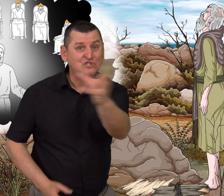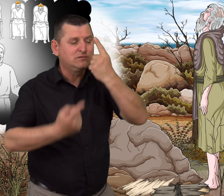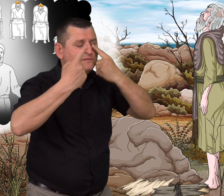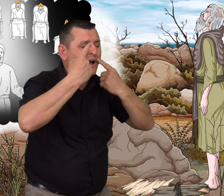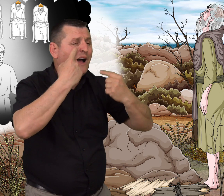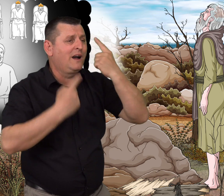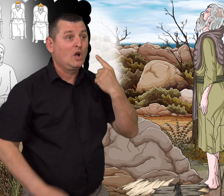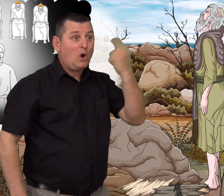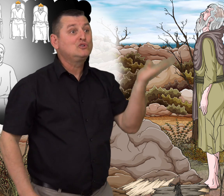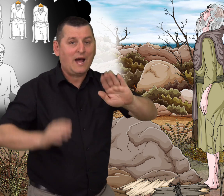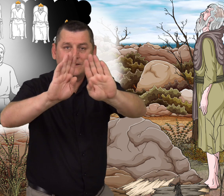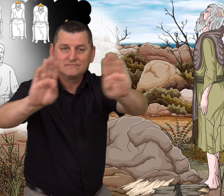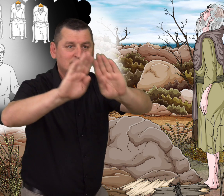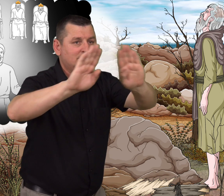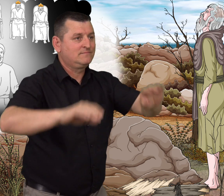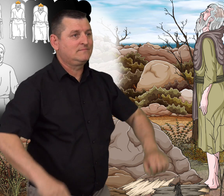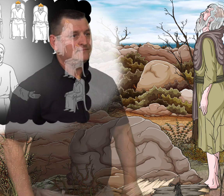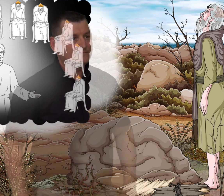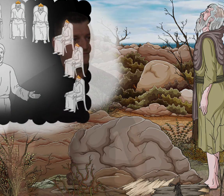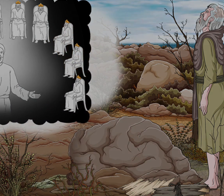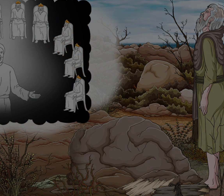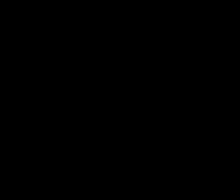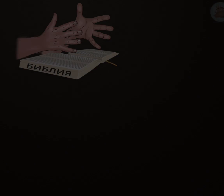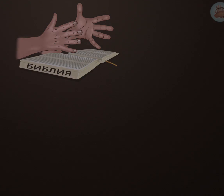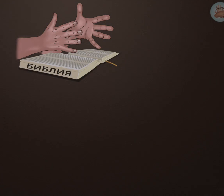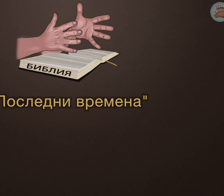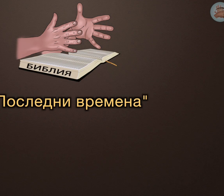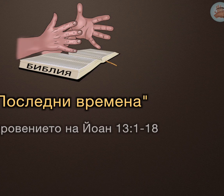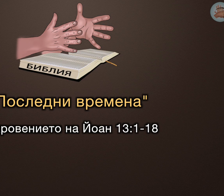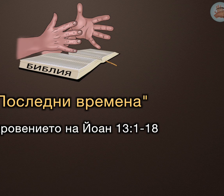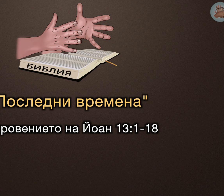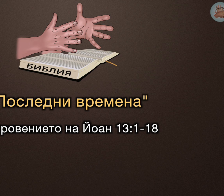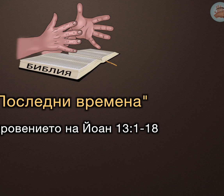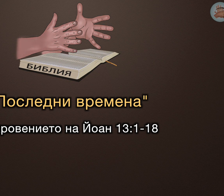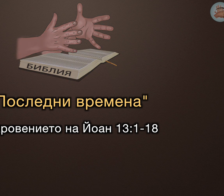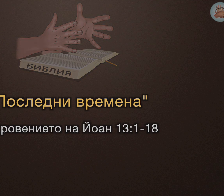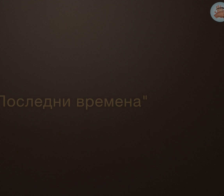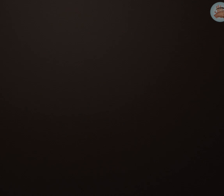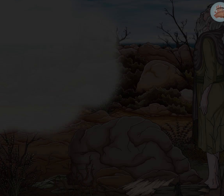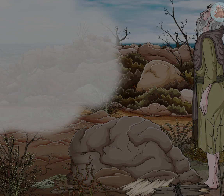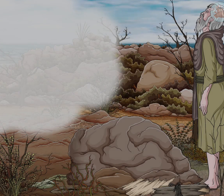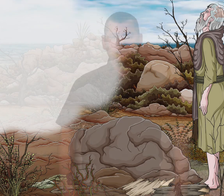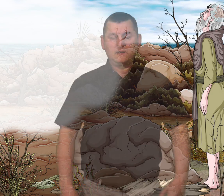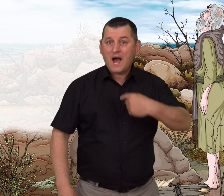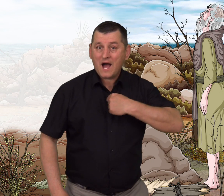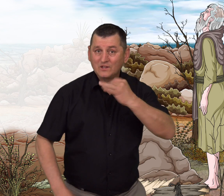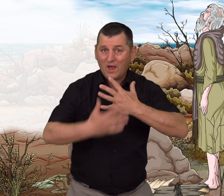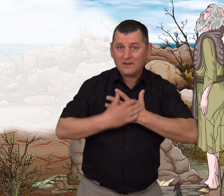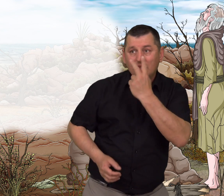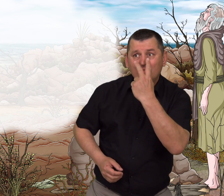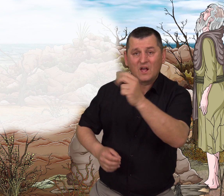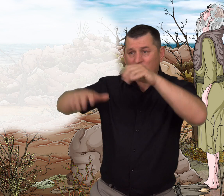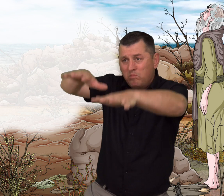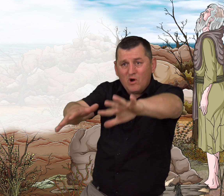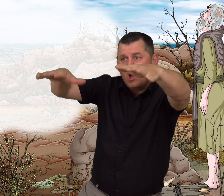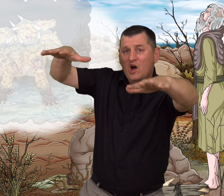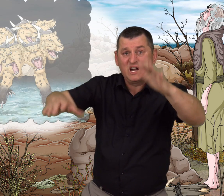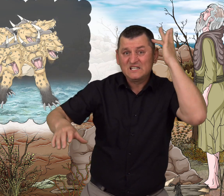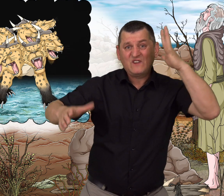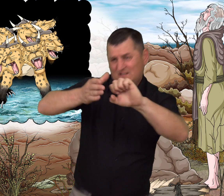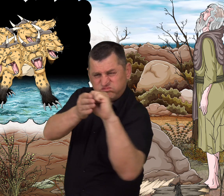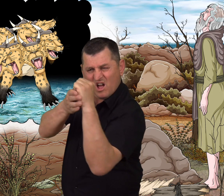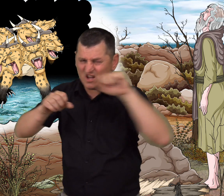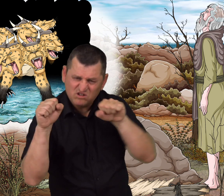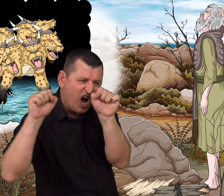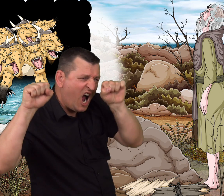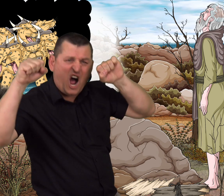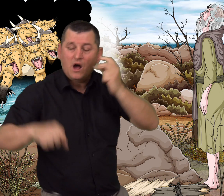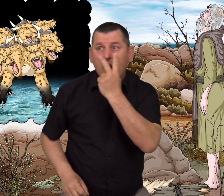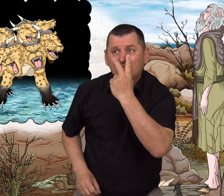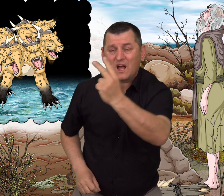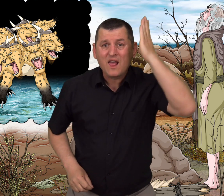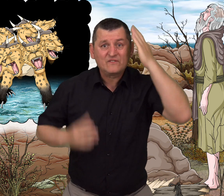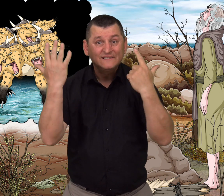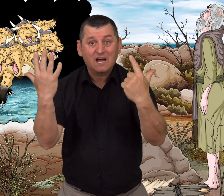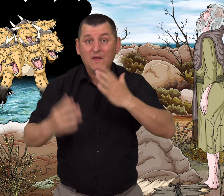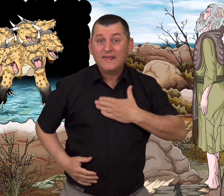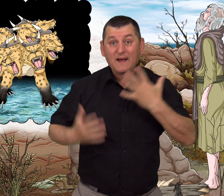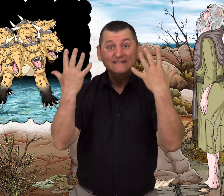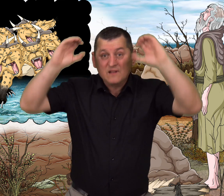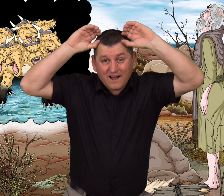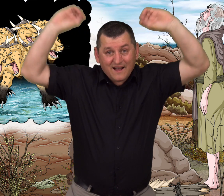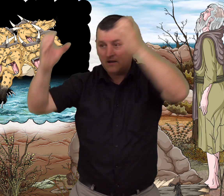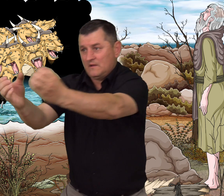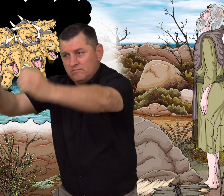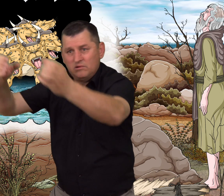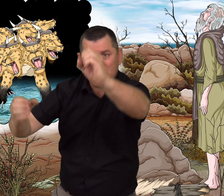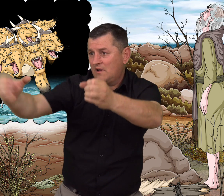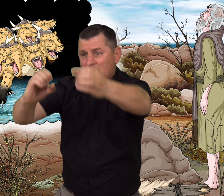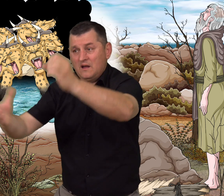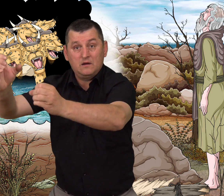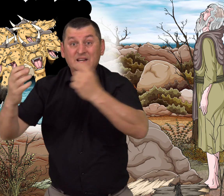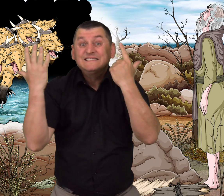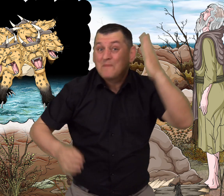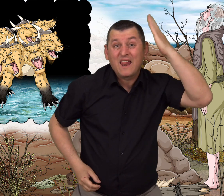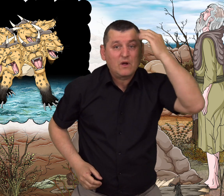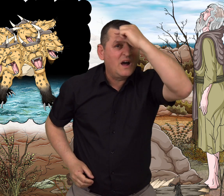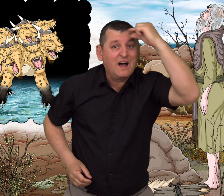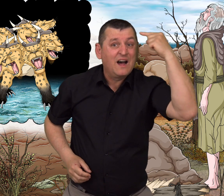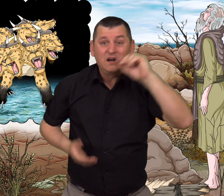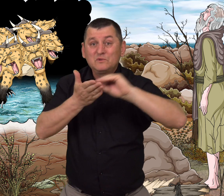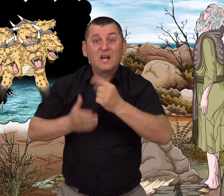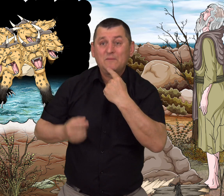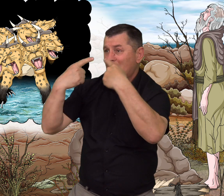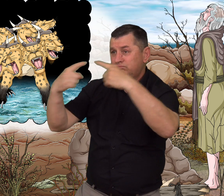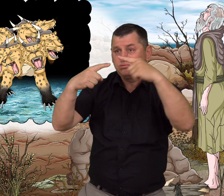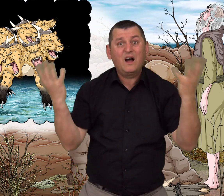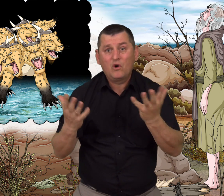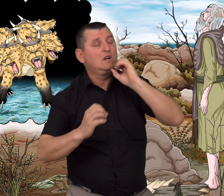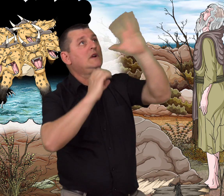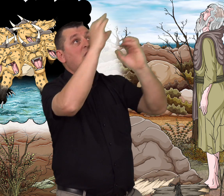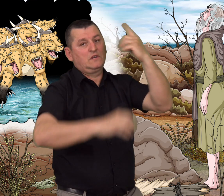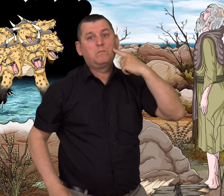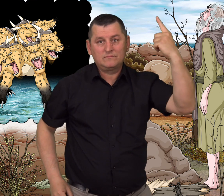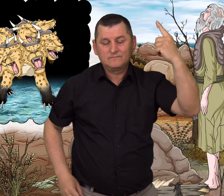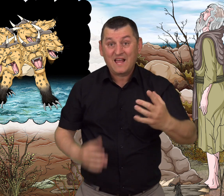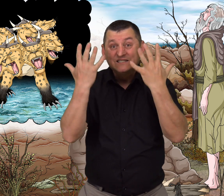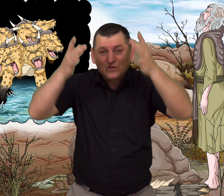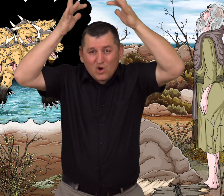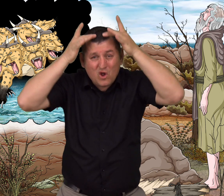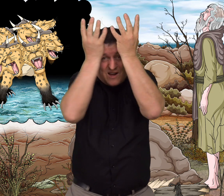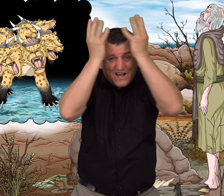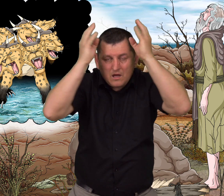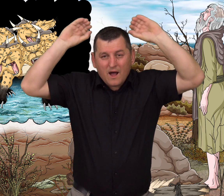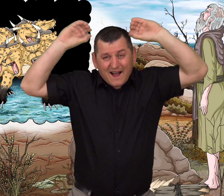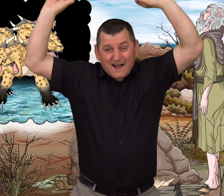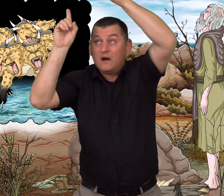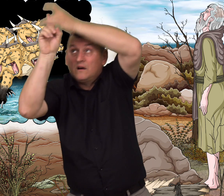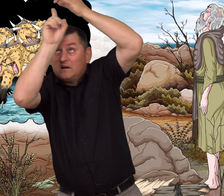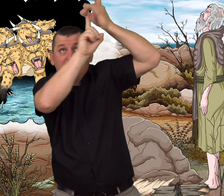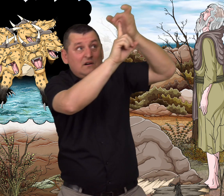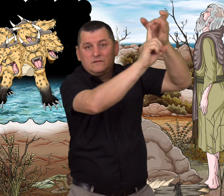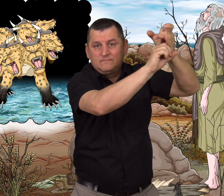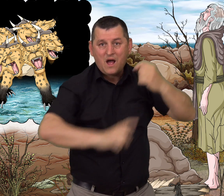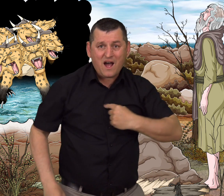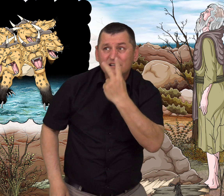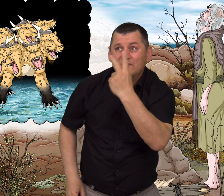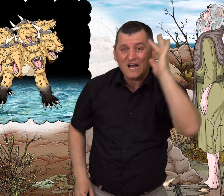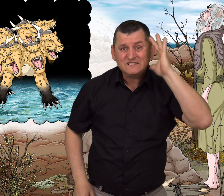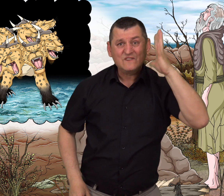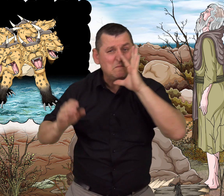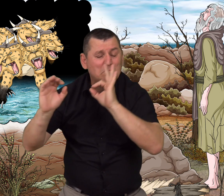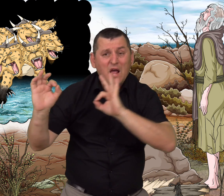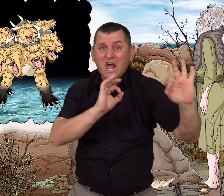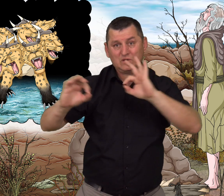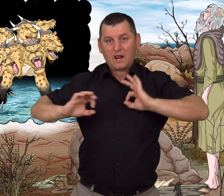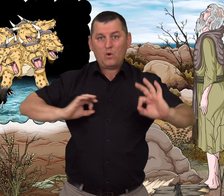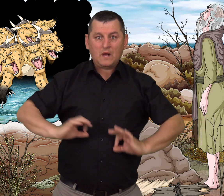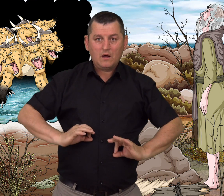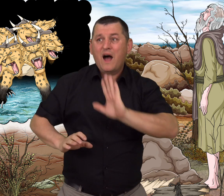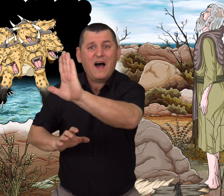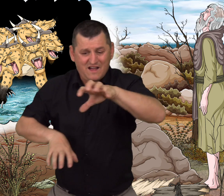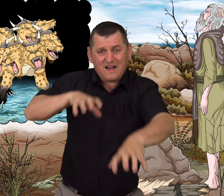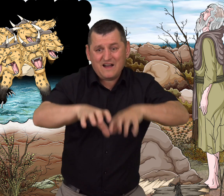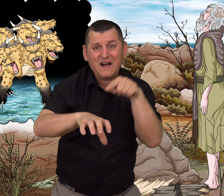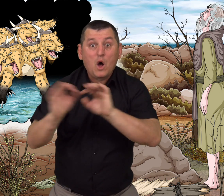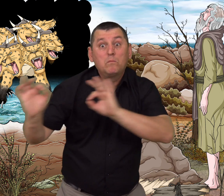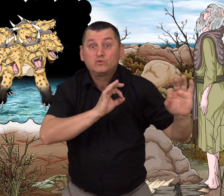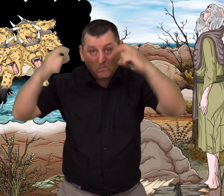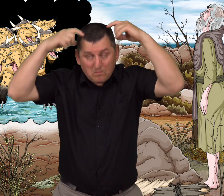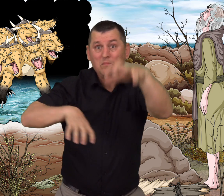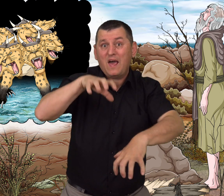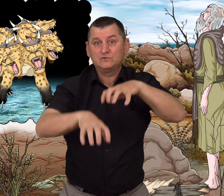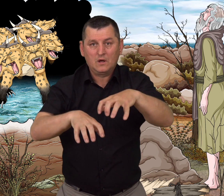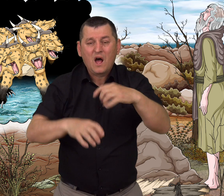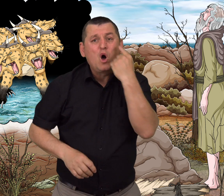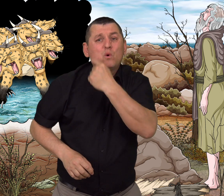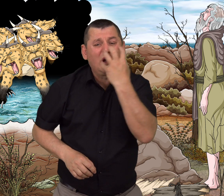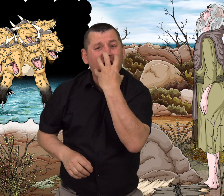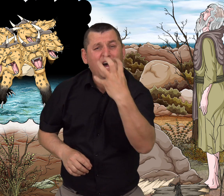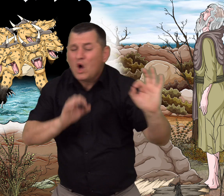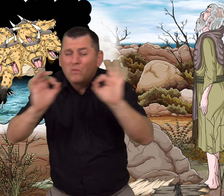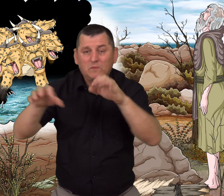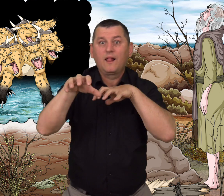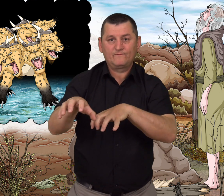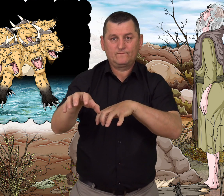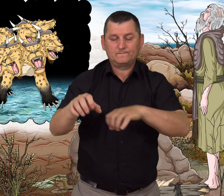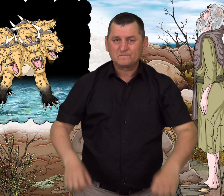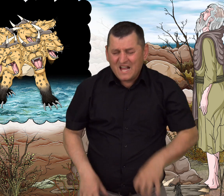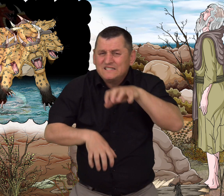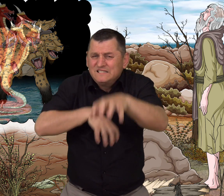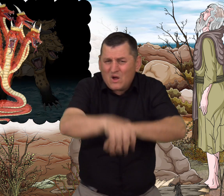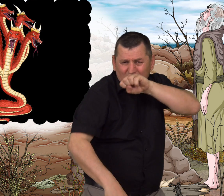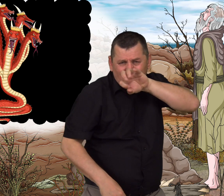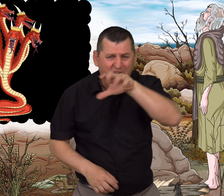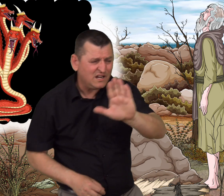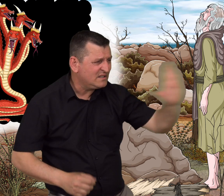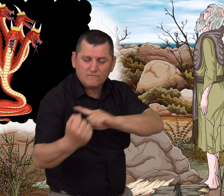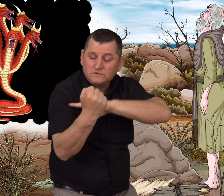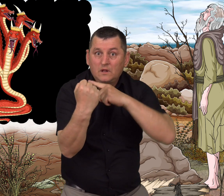‘He will lead them to springs of living water,’ and ‘God will wipe away every tear from their eyes.’” Then I saw a beast with ten horns and seven heads rising out of the sea. There were ten royal crowns on its horns and blasphemous names on its heads. The beast I saw was like a leopard, with the feet of a bear and the mouth of a lion.